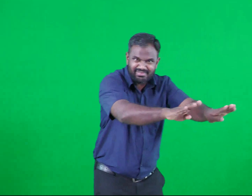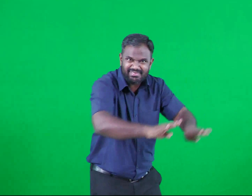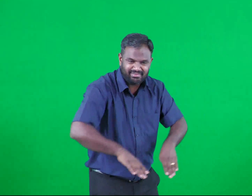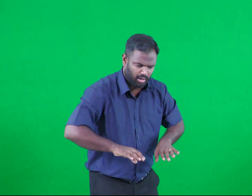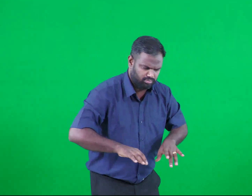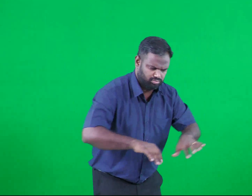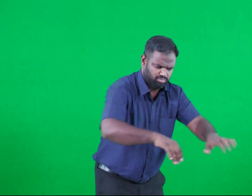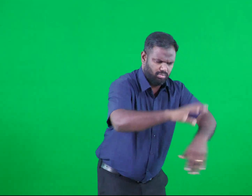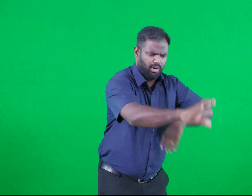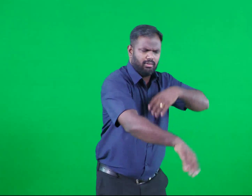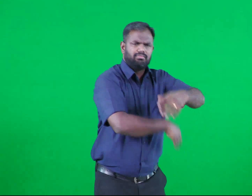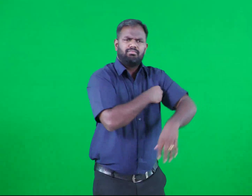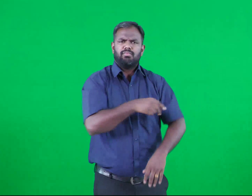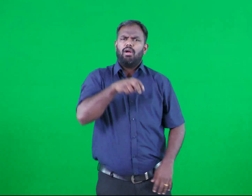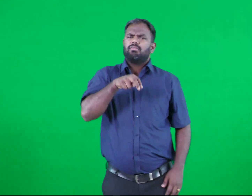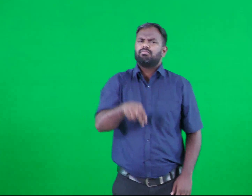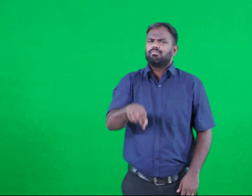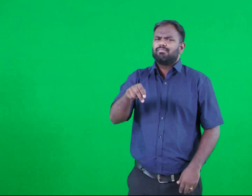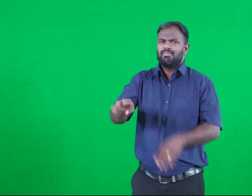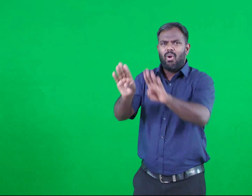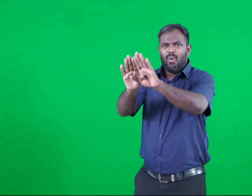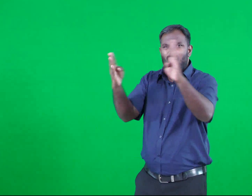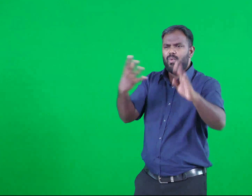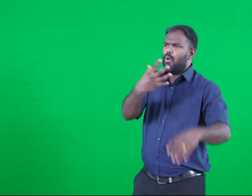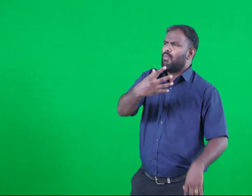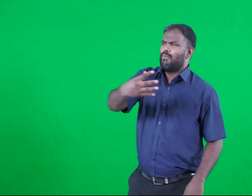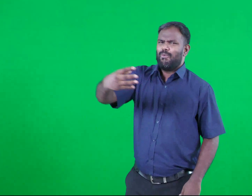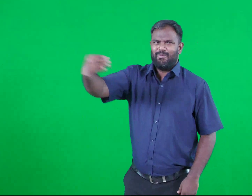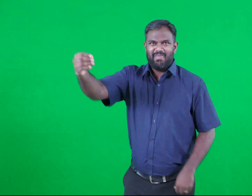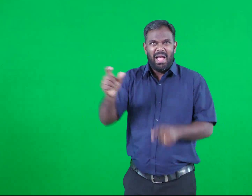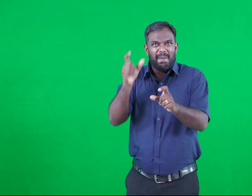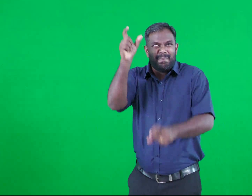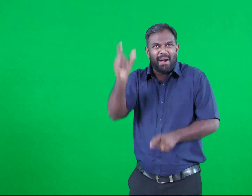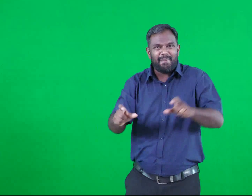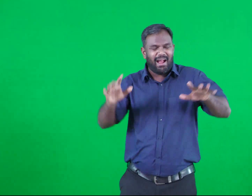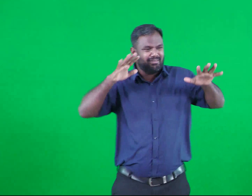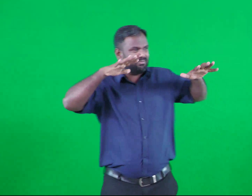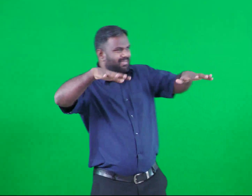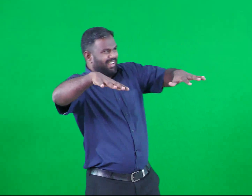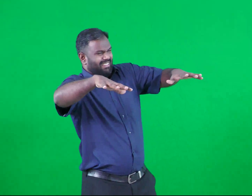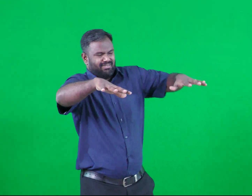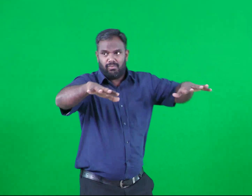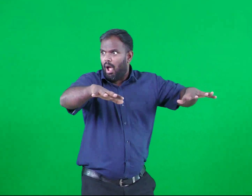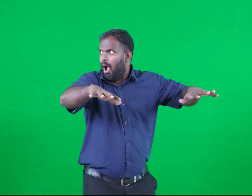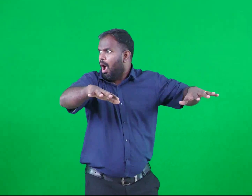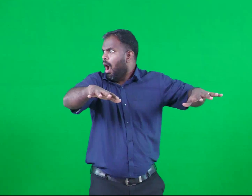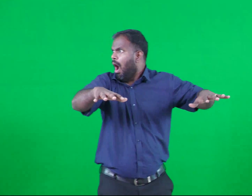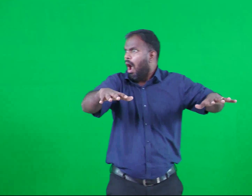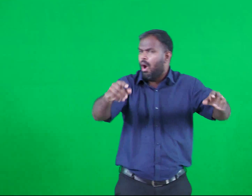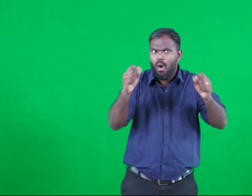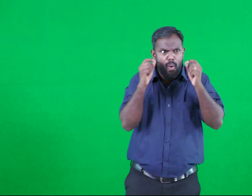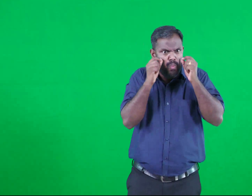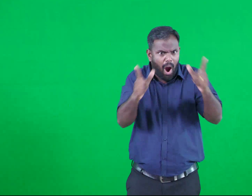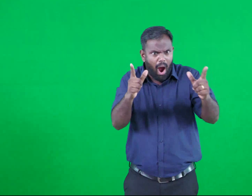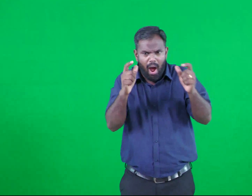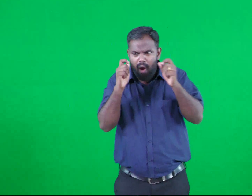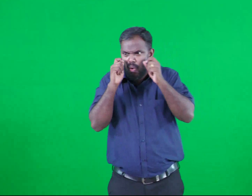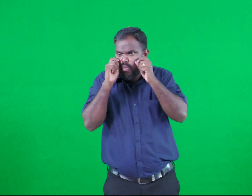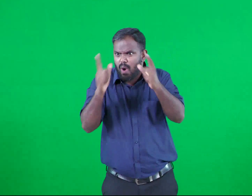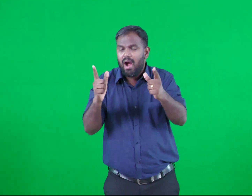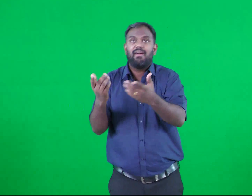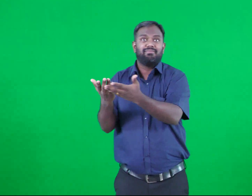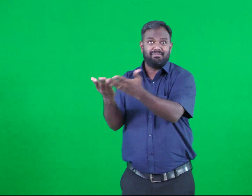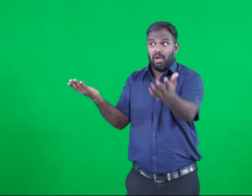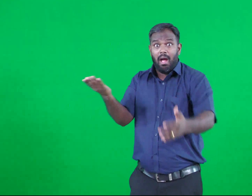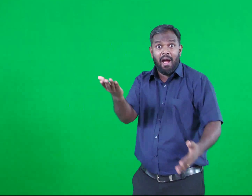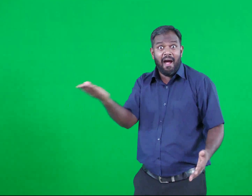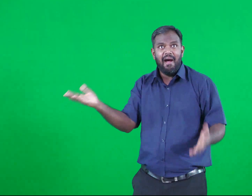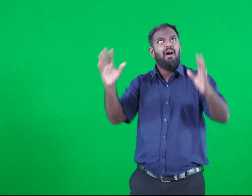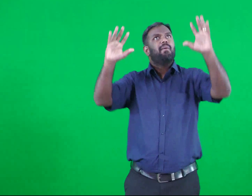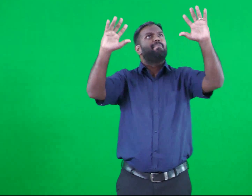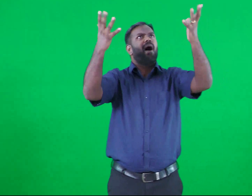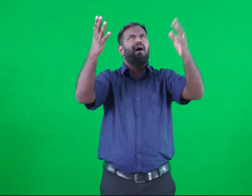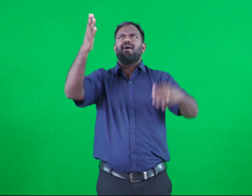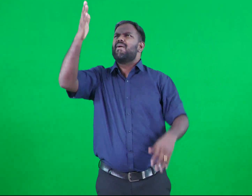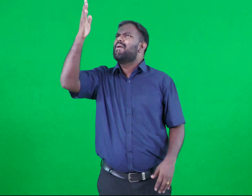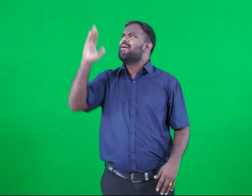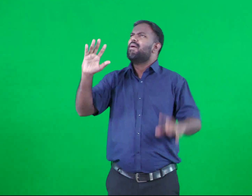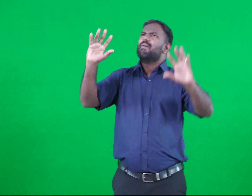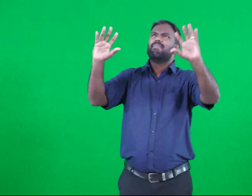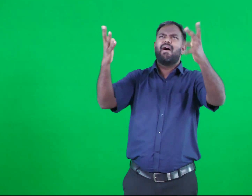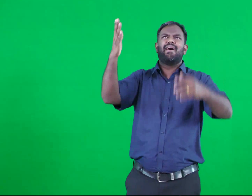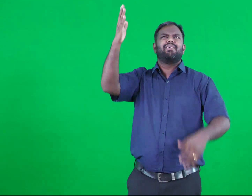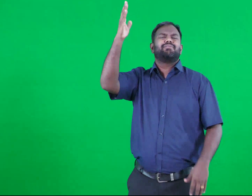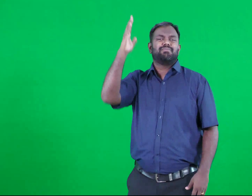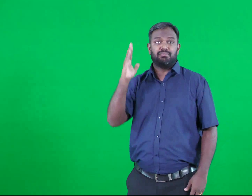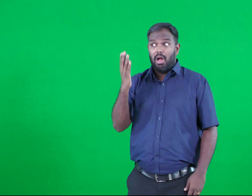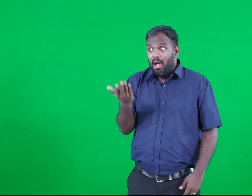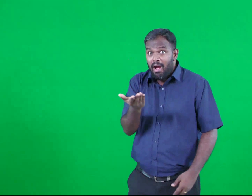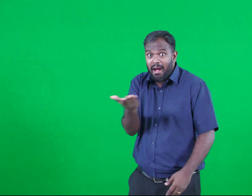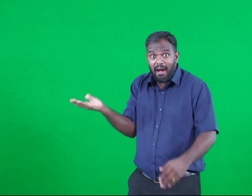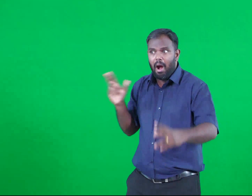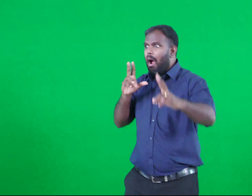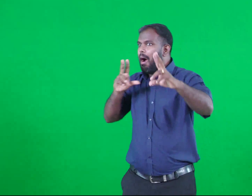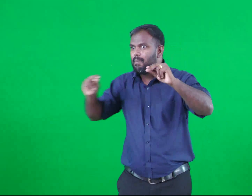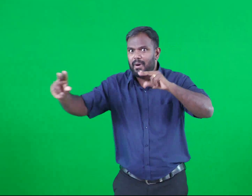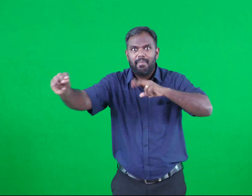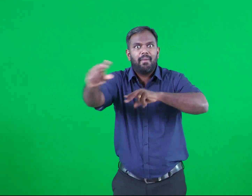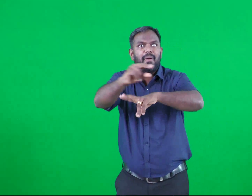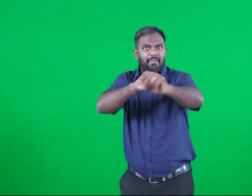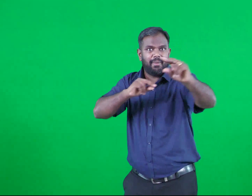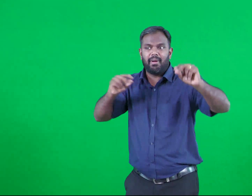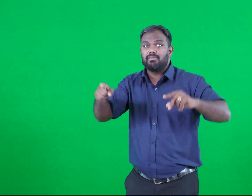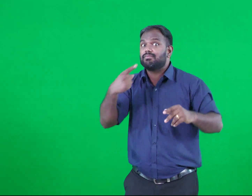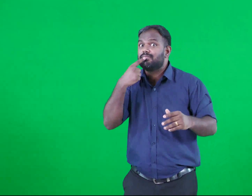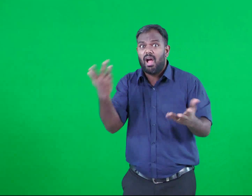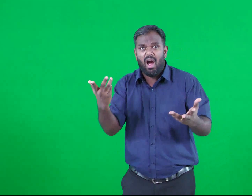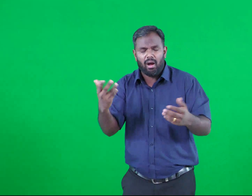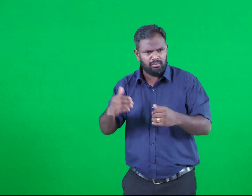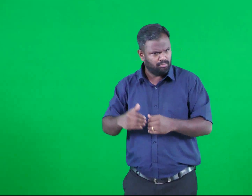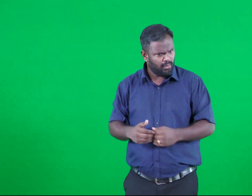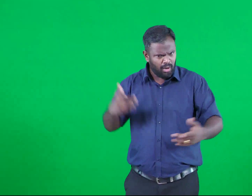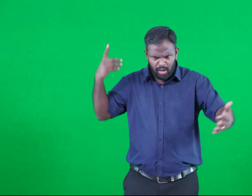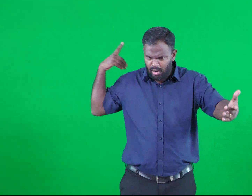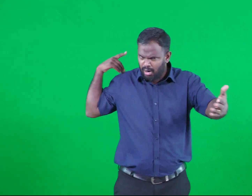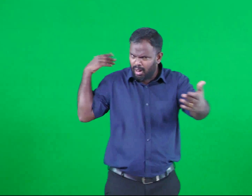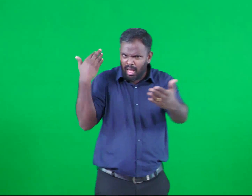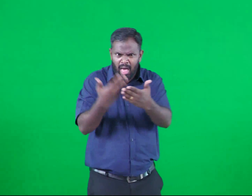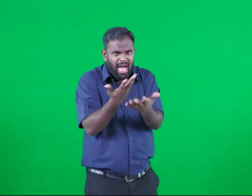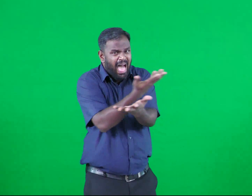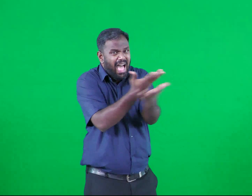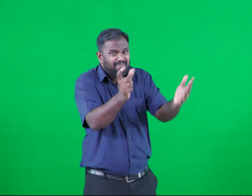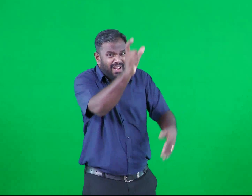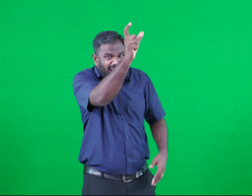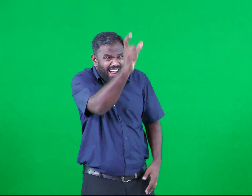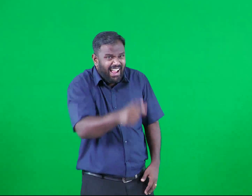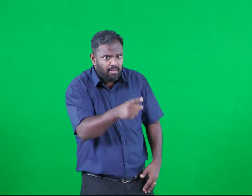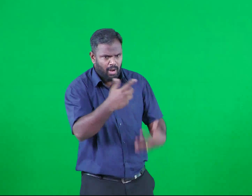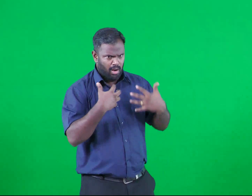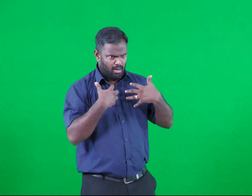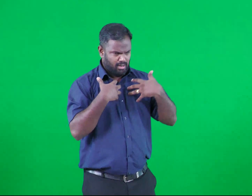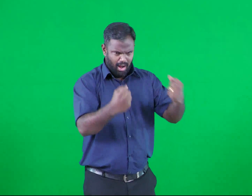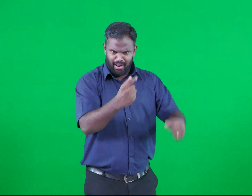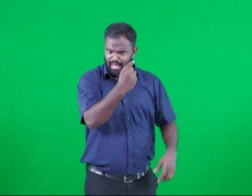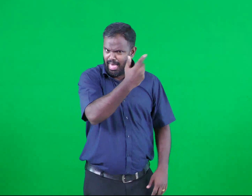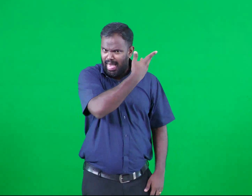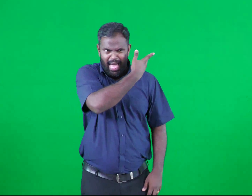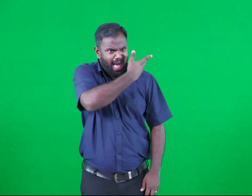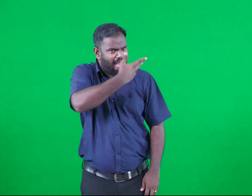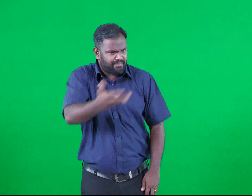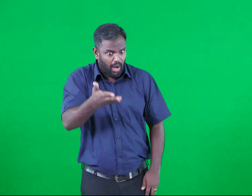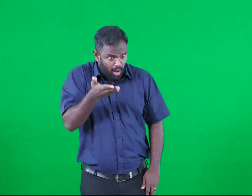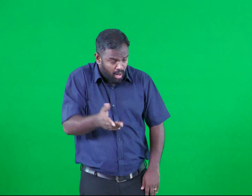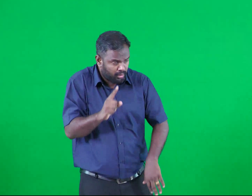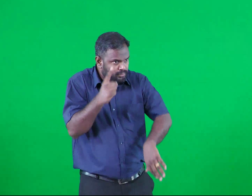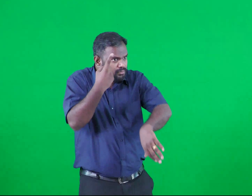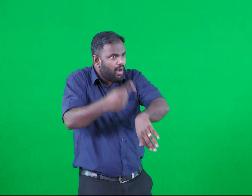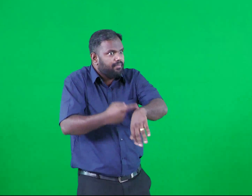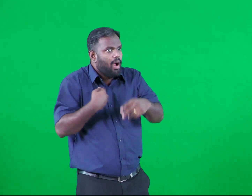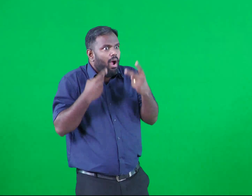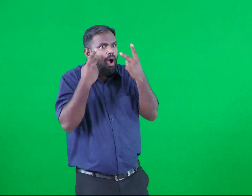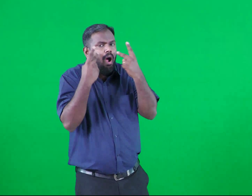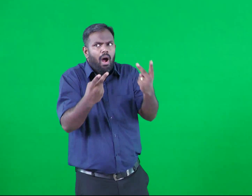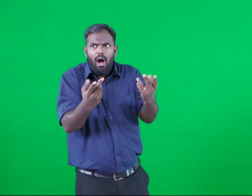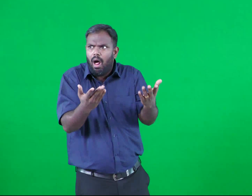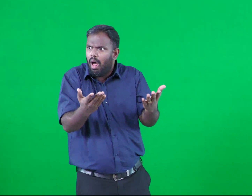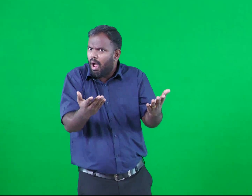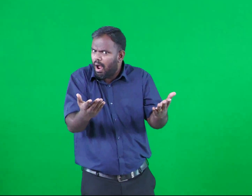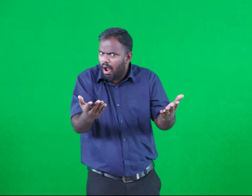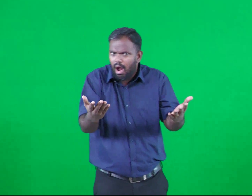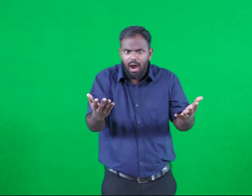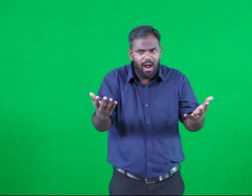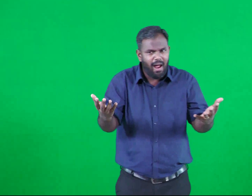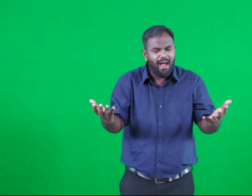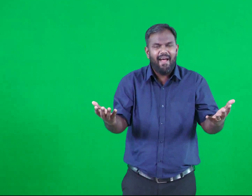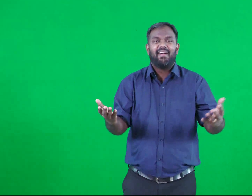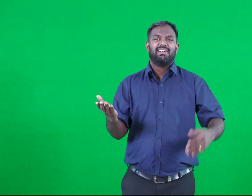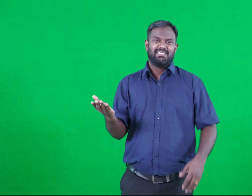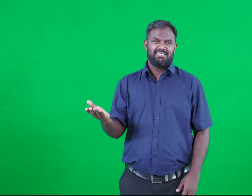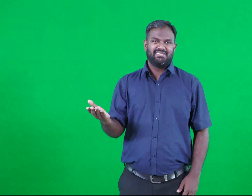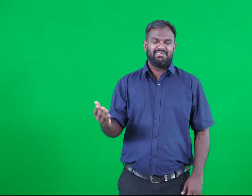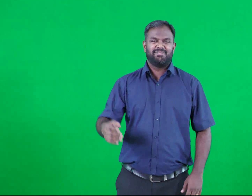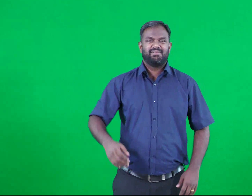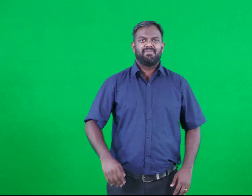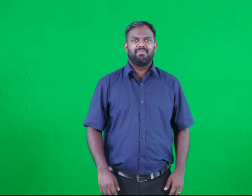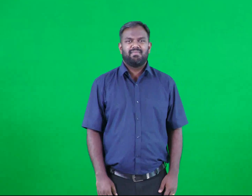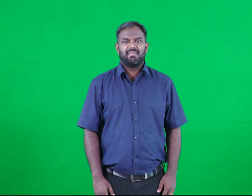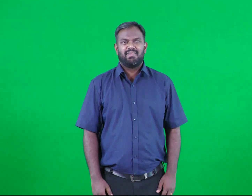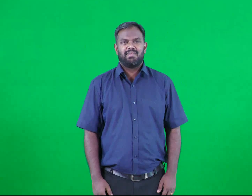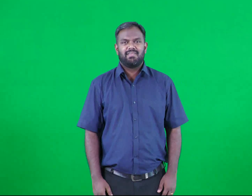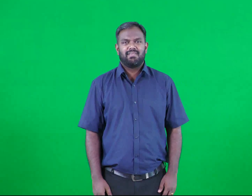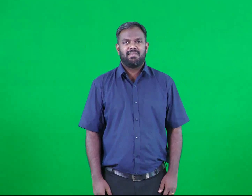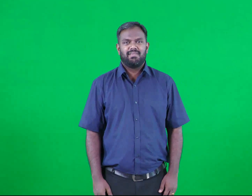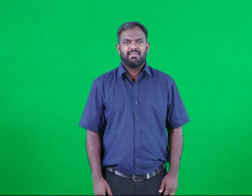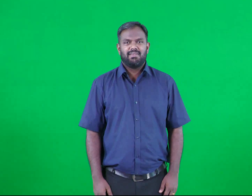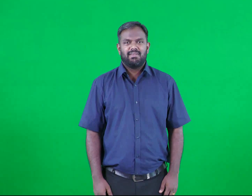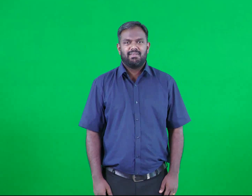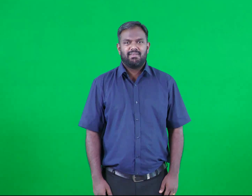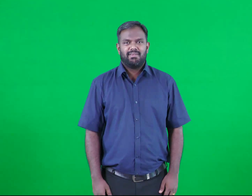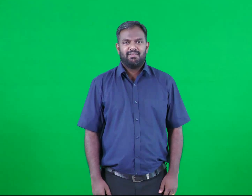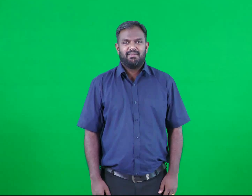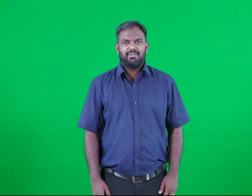As a result, they were all astounded and glorified God, saying, "We have never seen anything like this!"